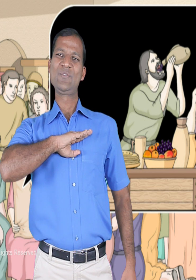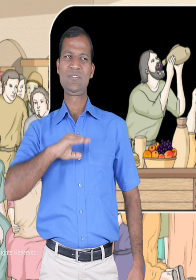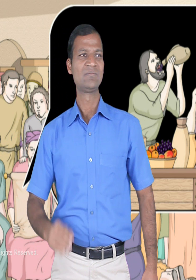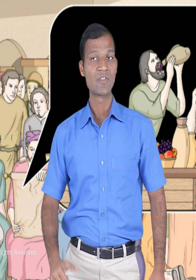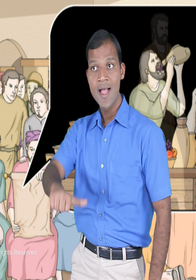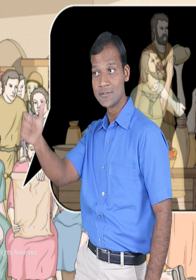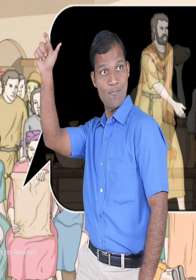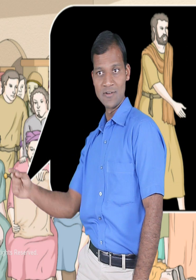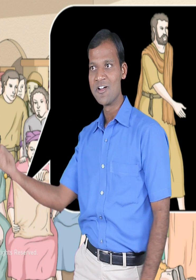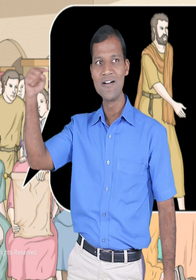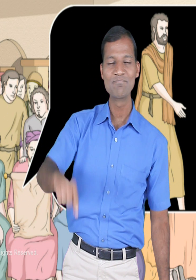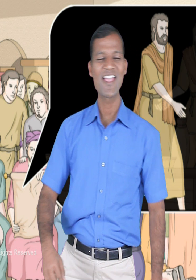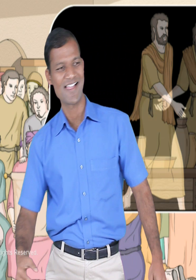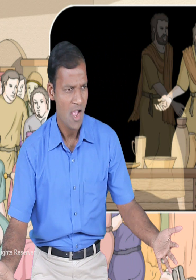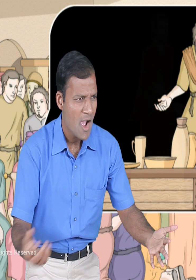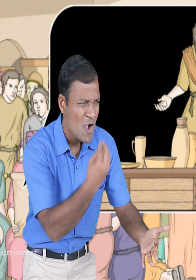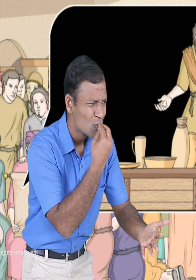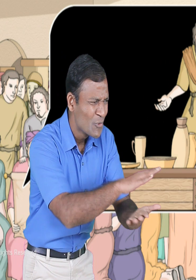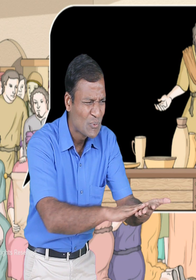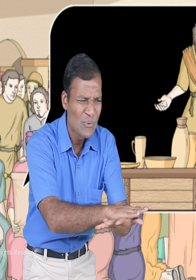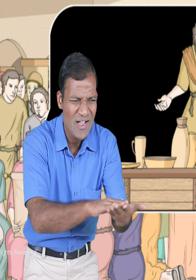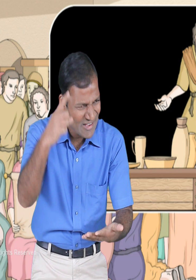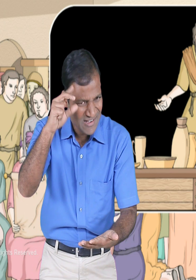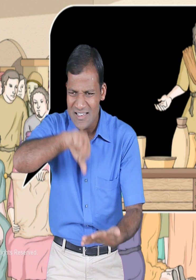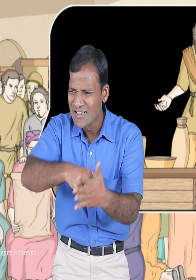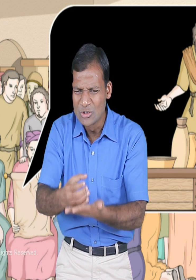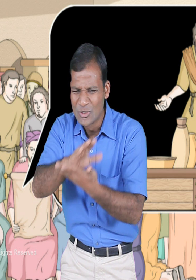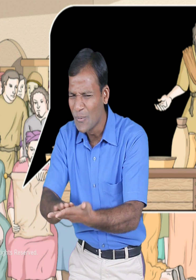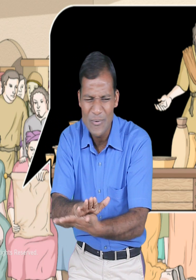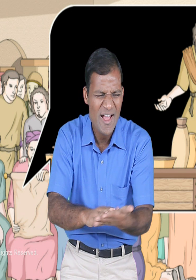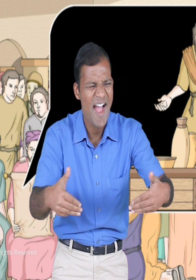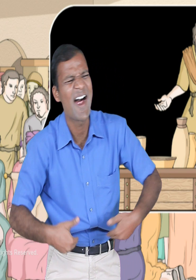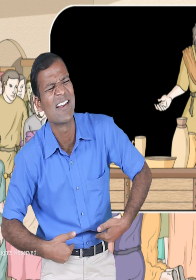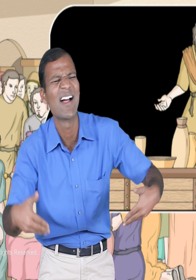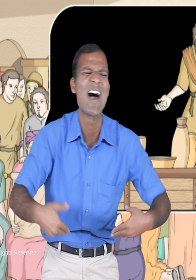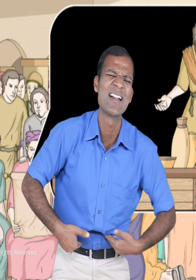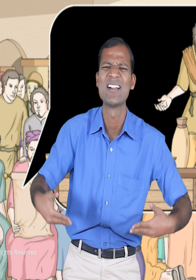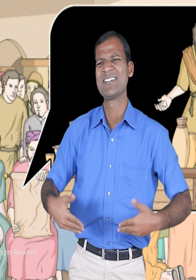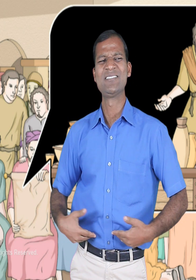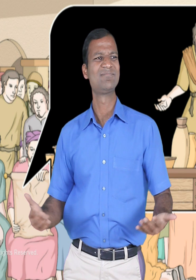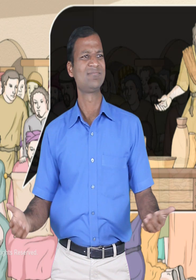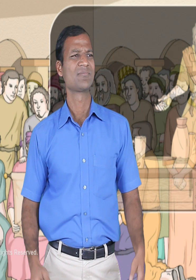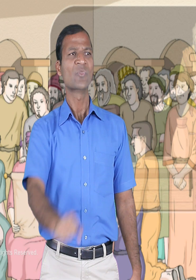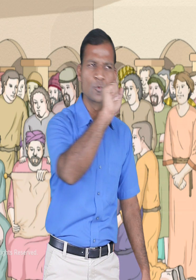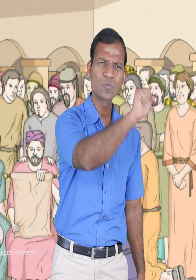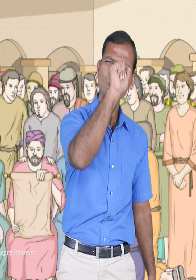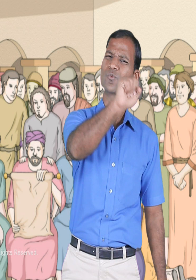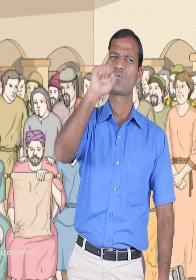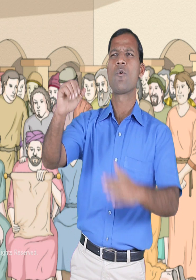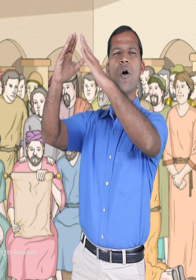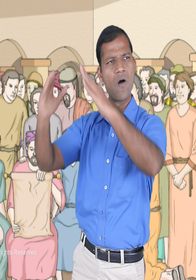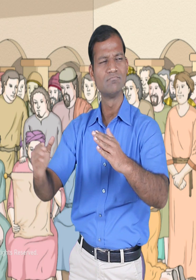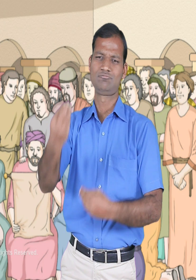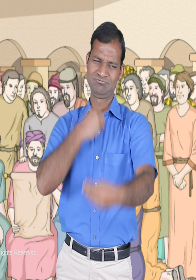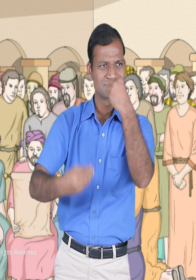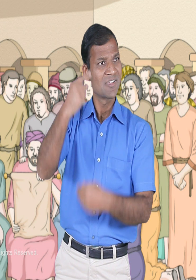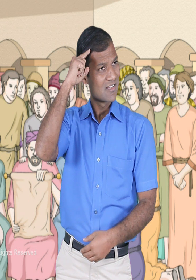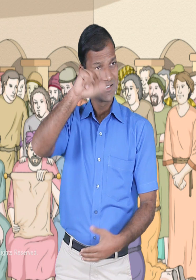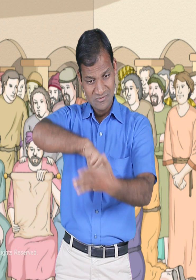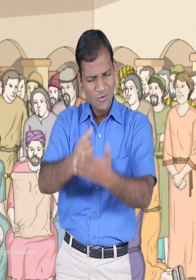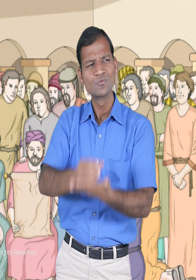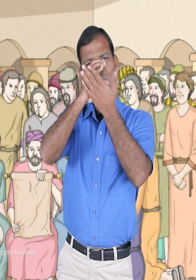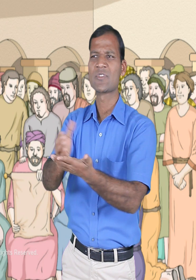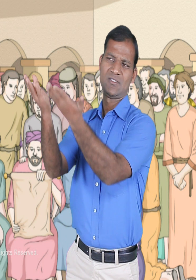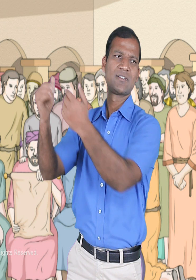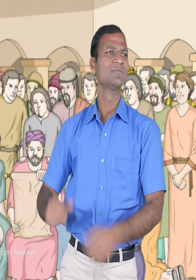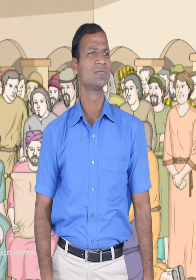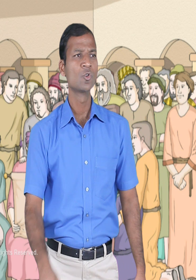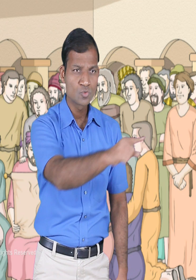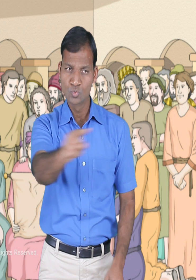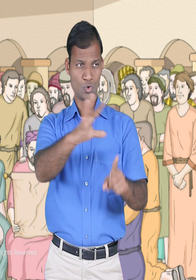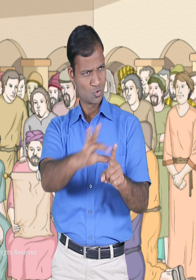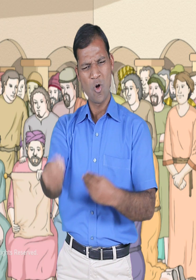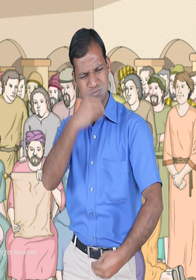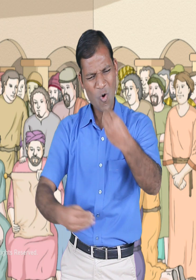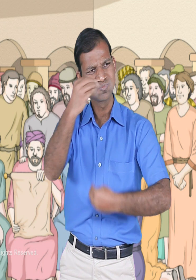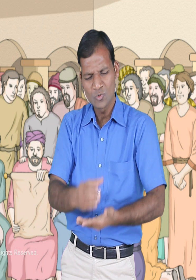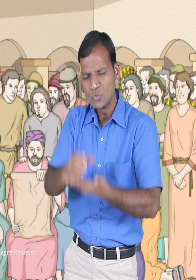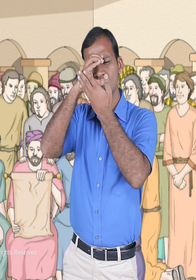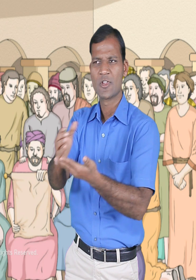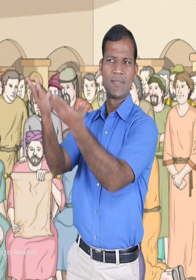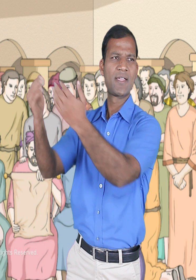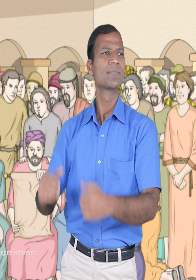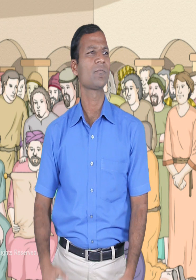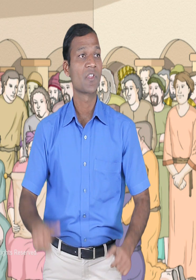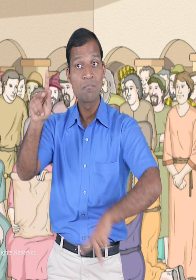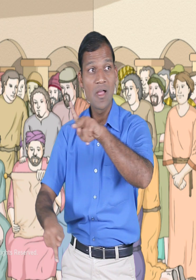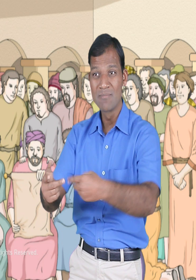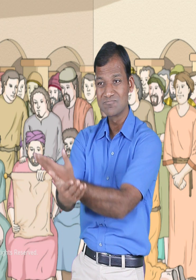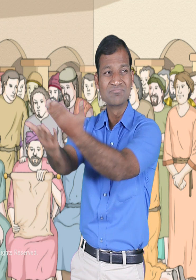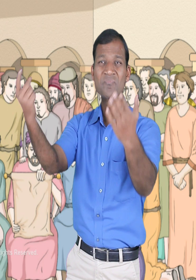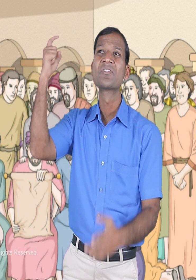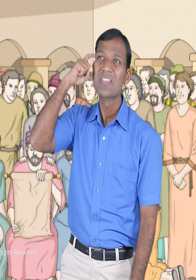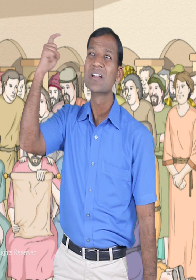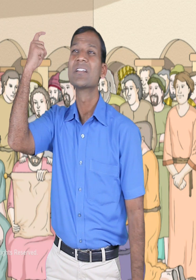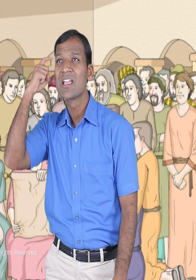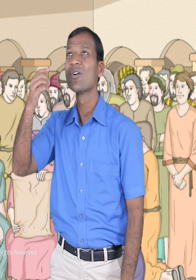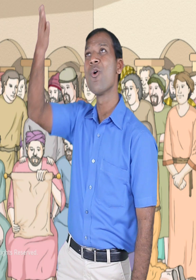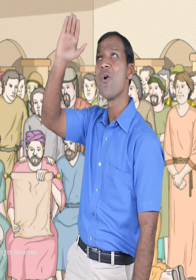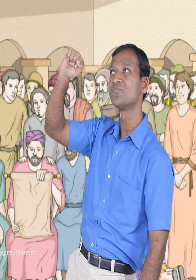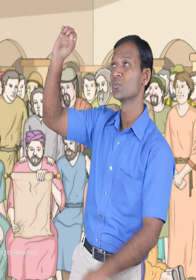What can I say to you?